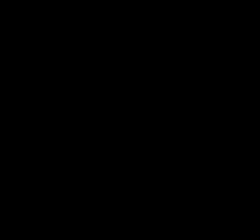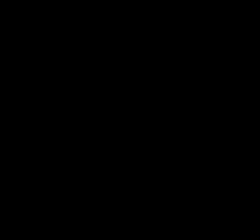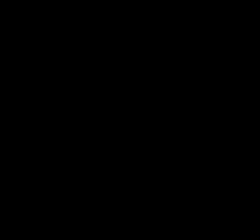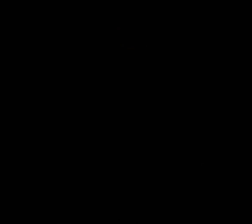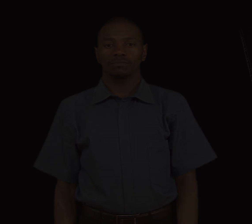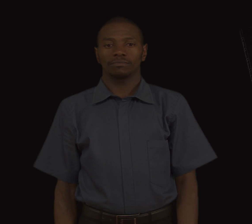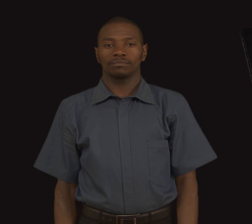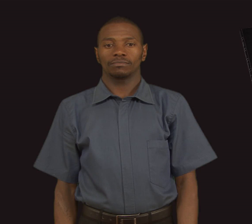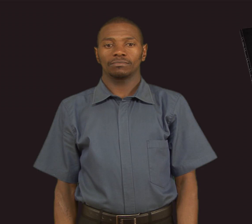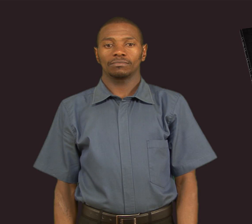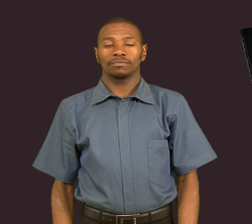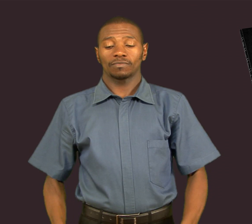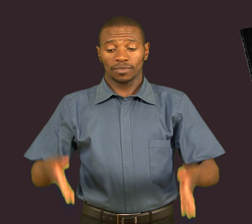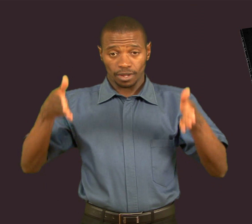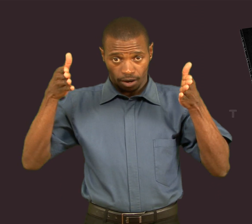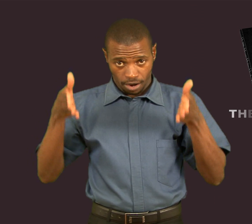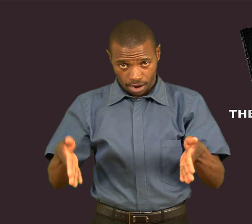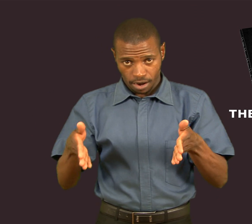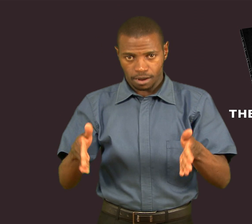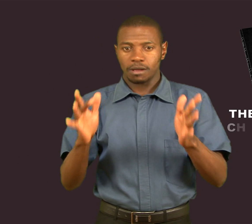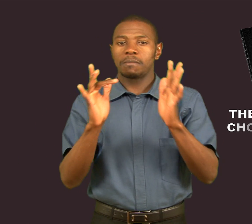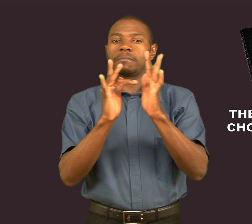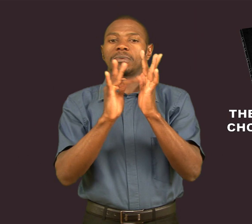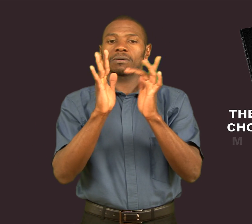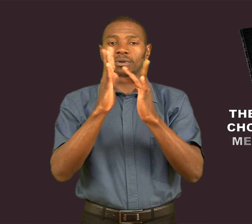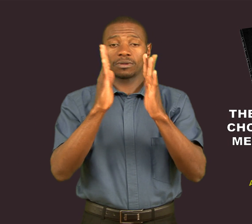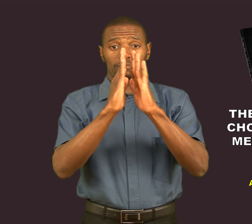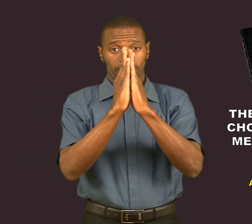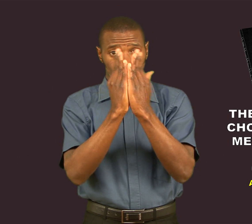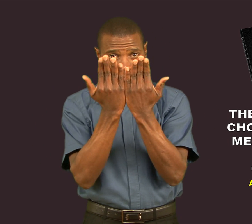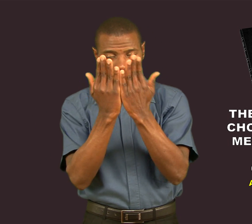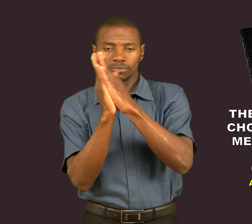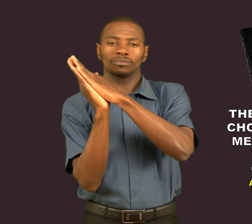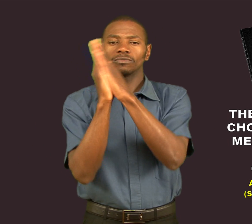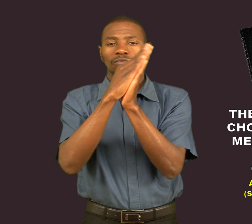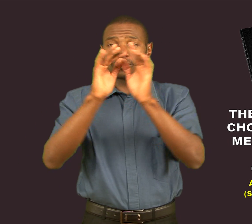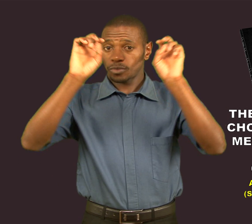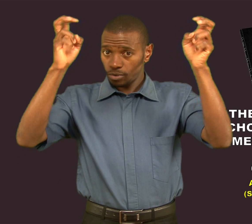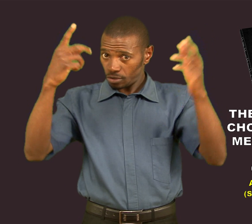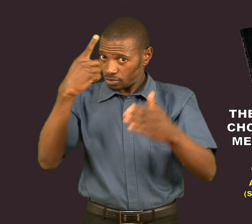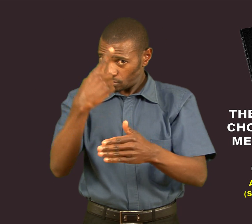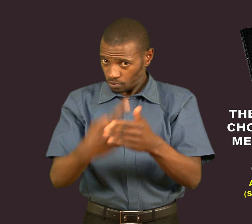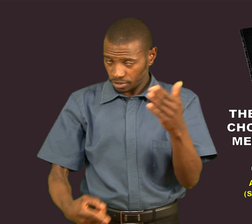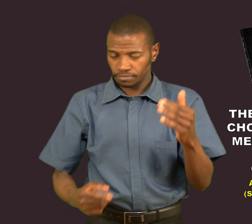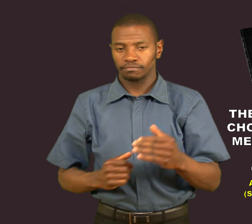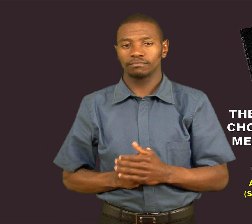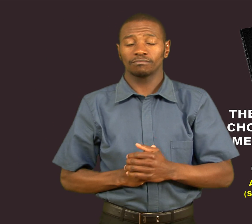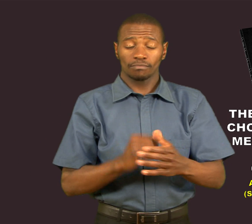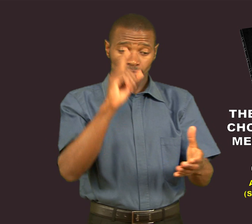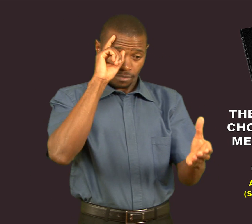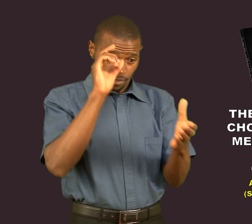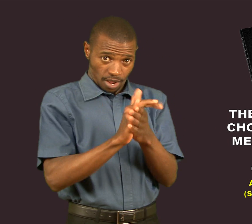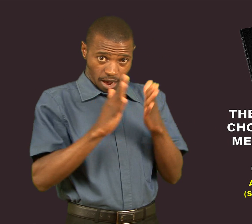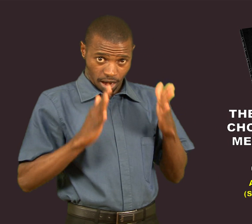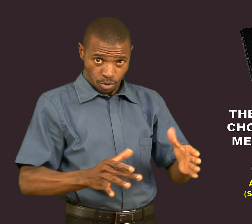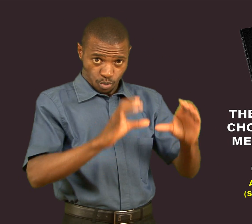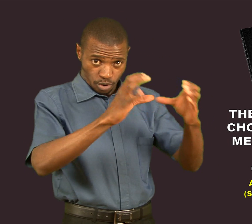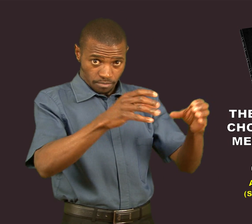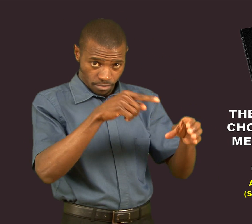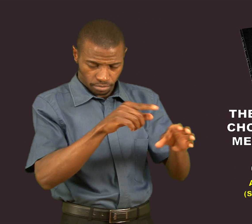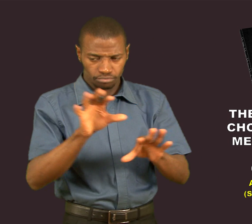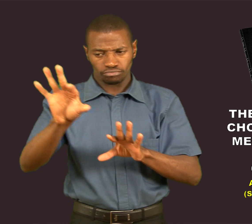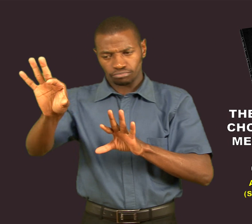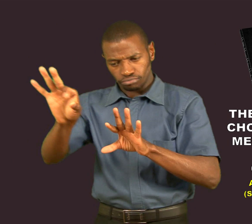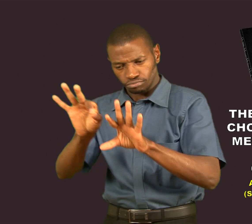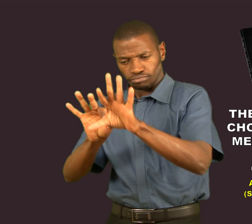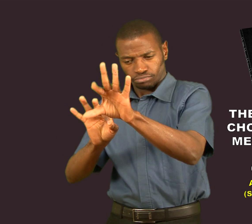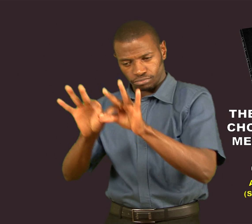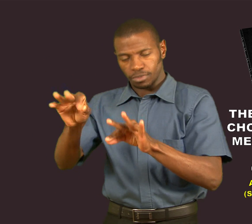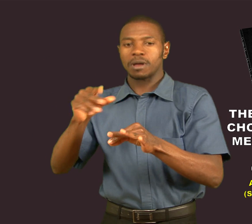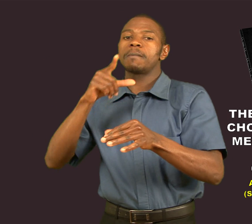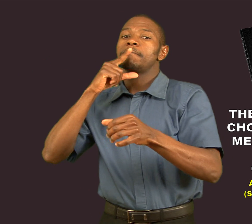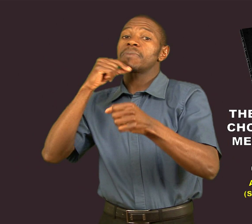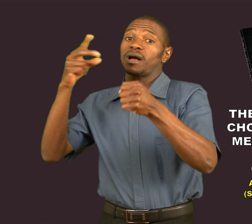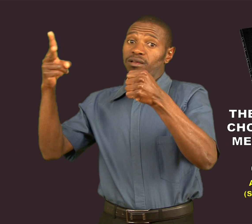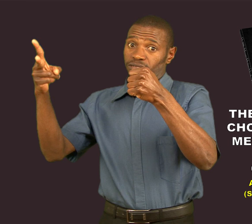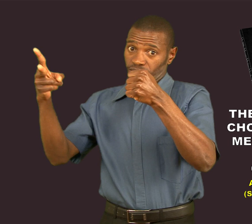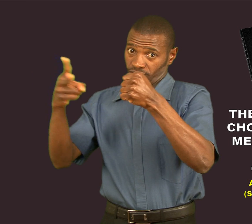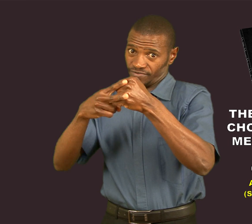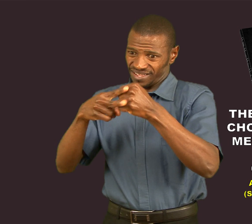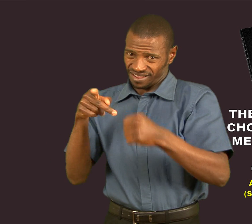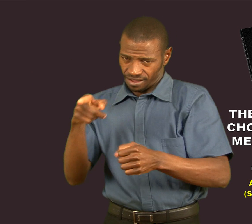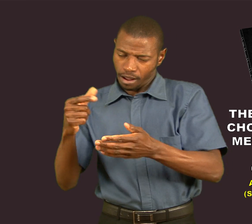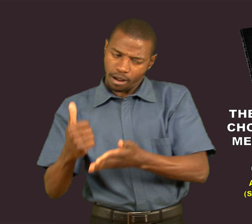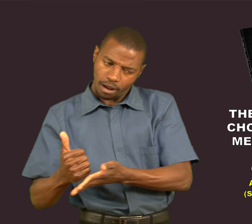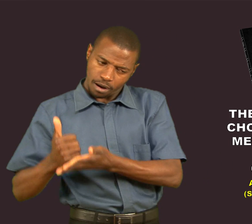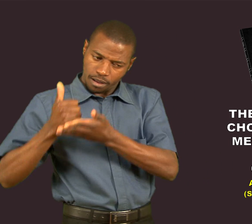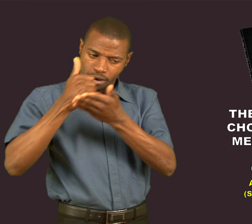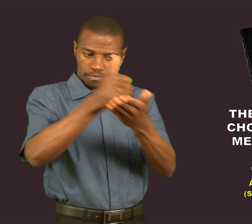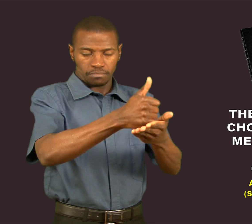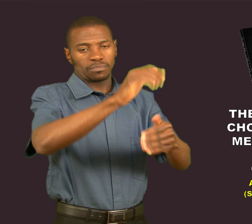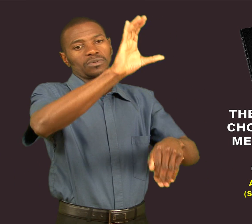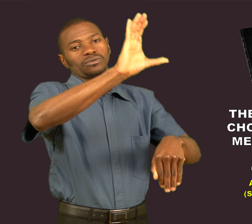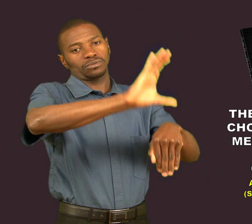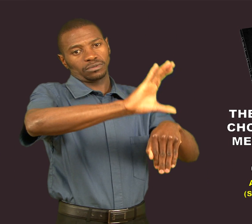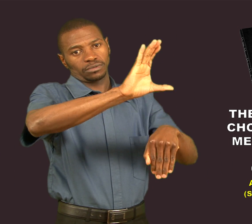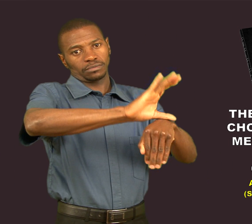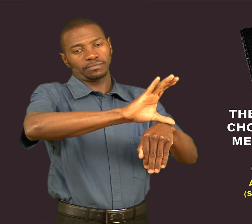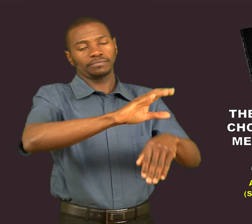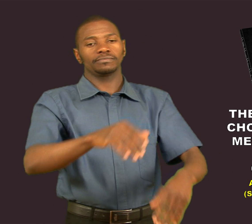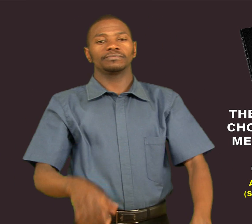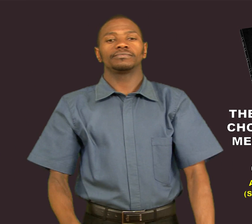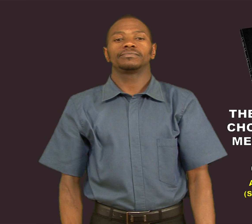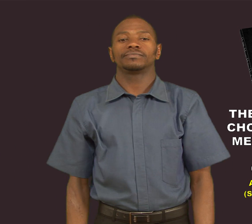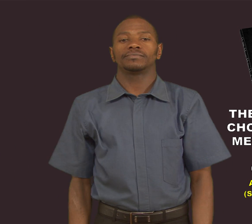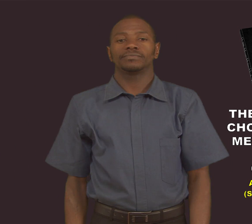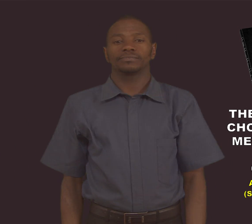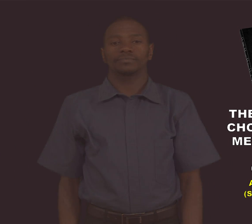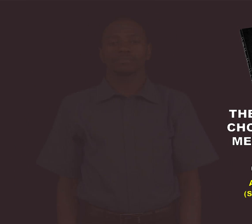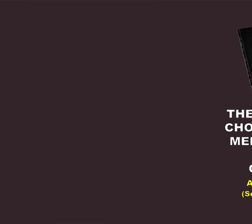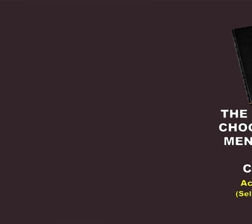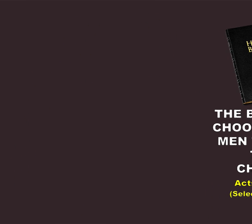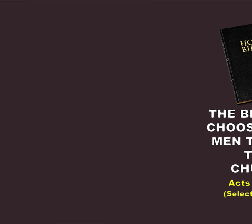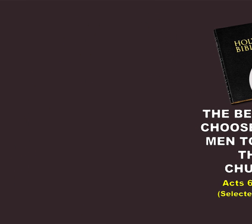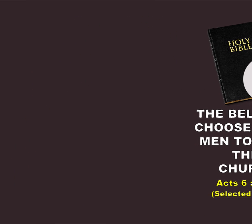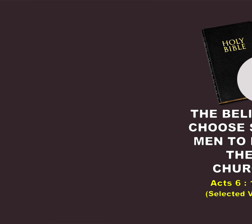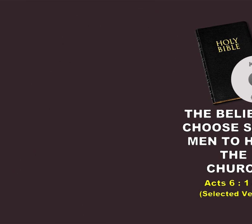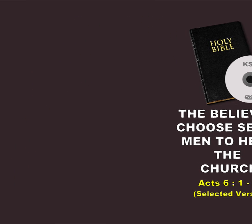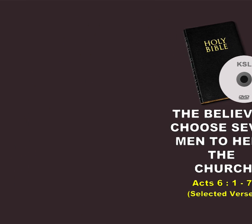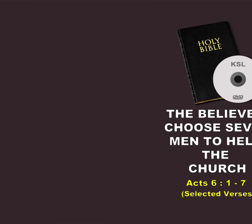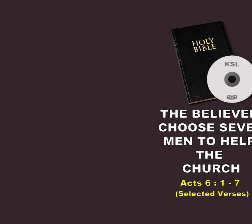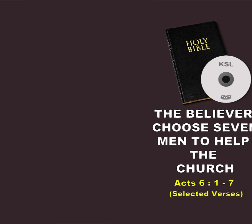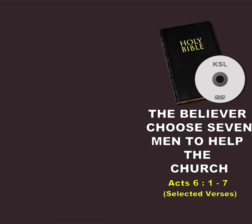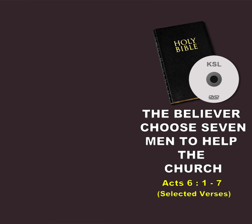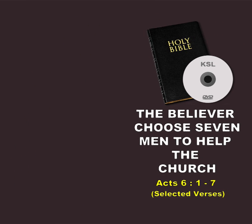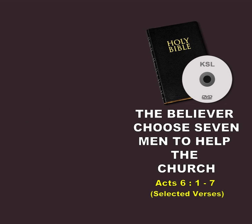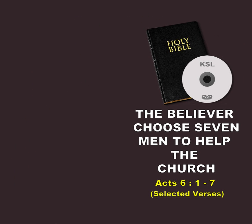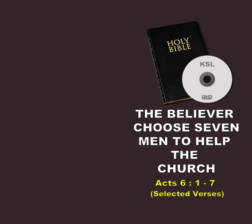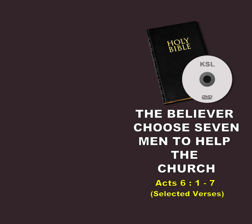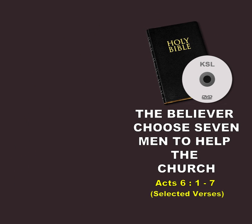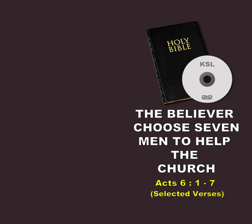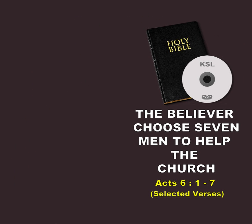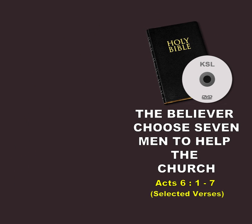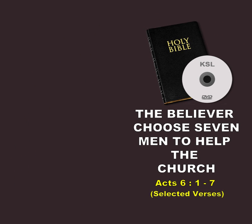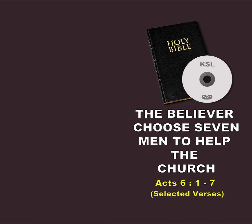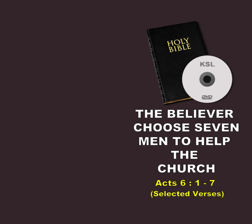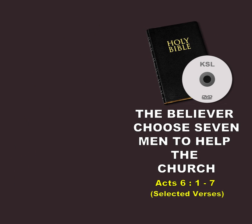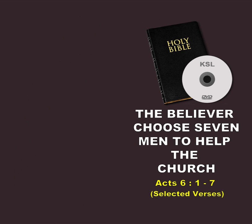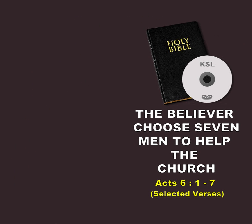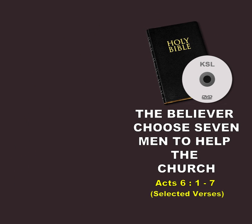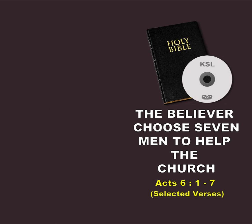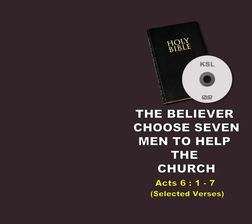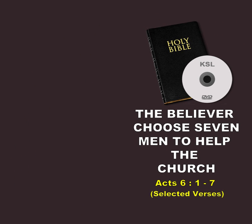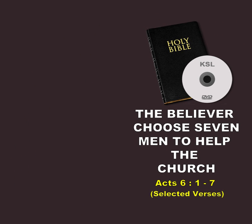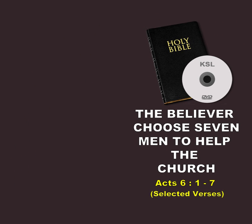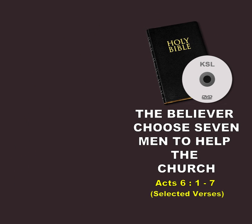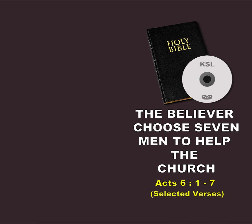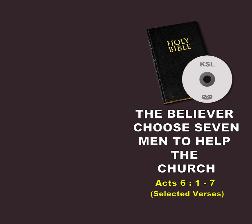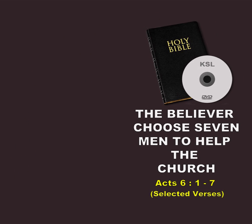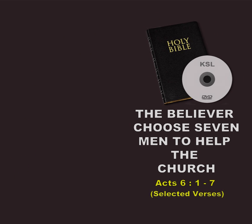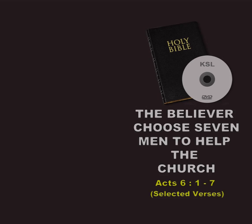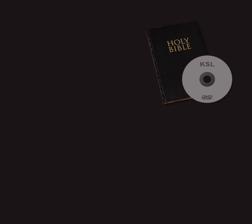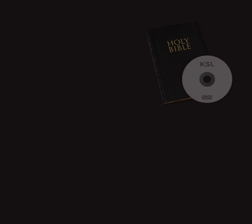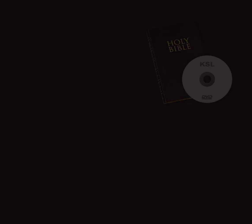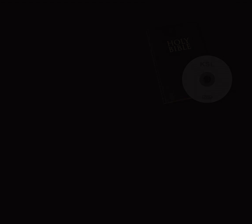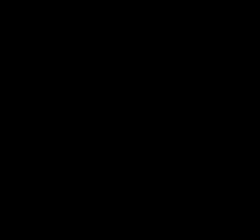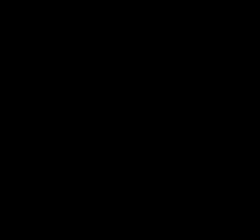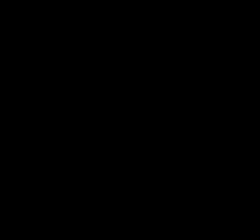The believers choose seven men to help the church